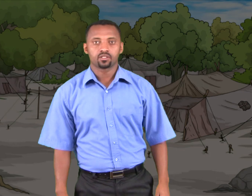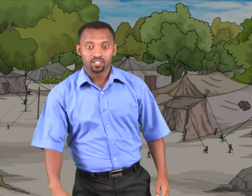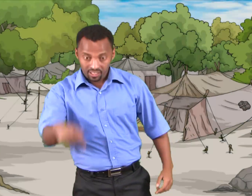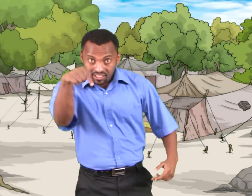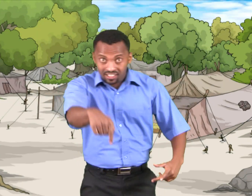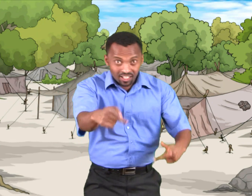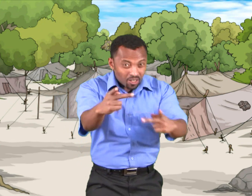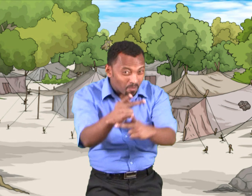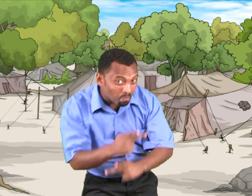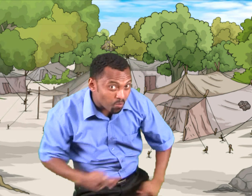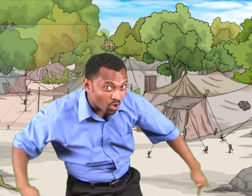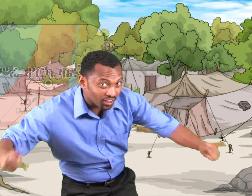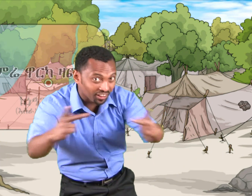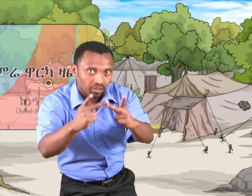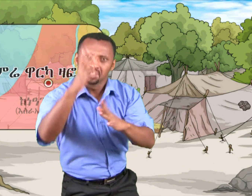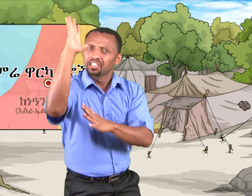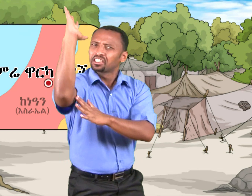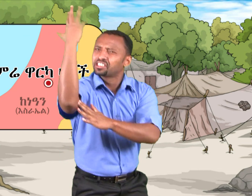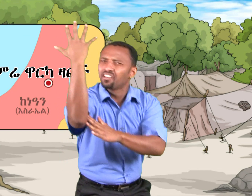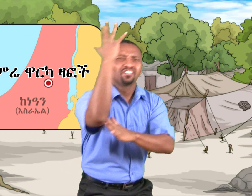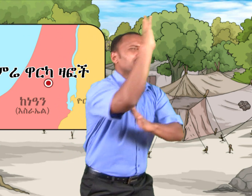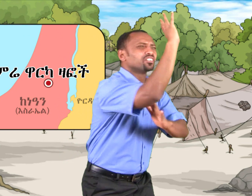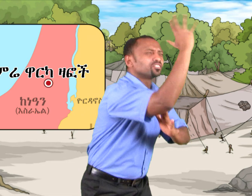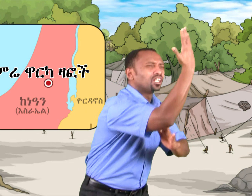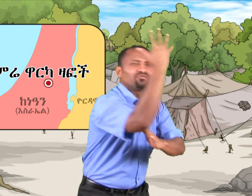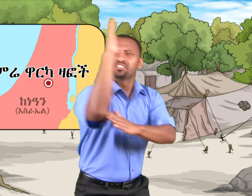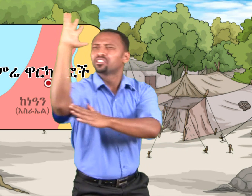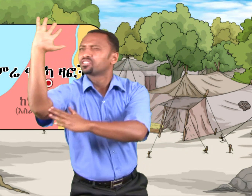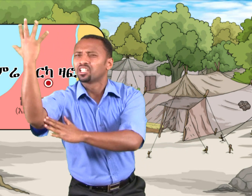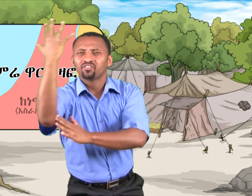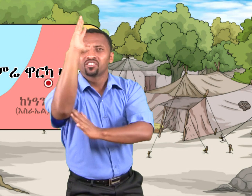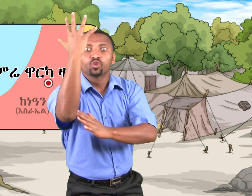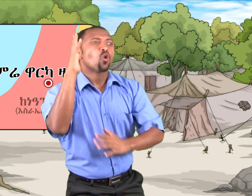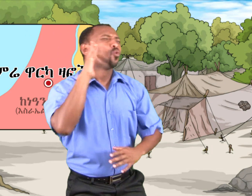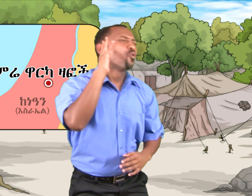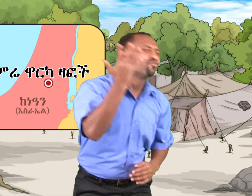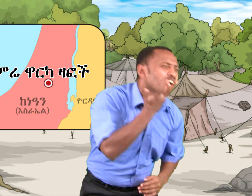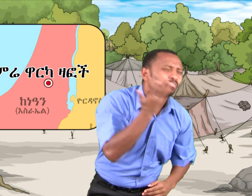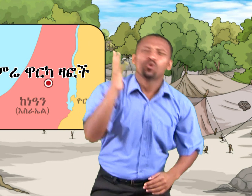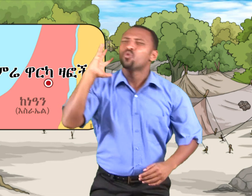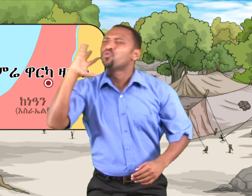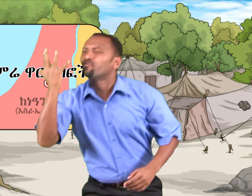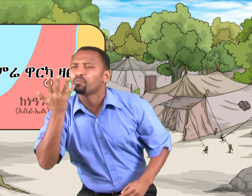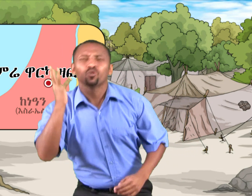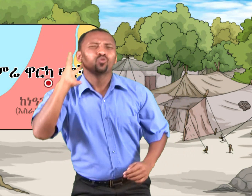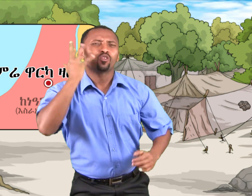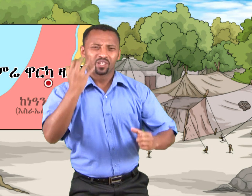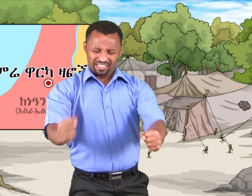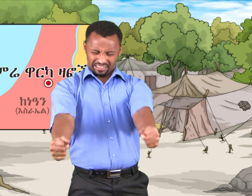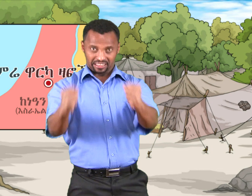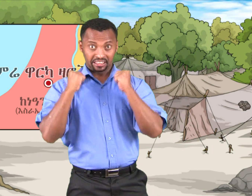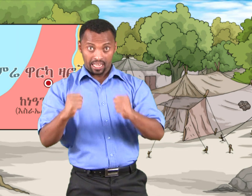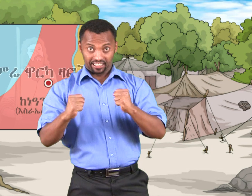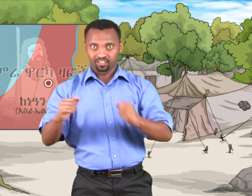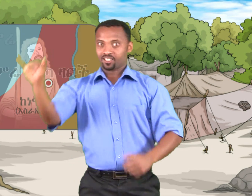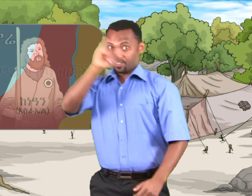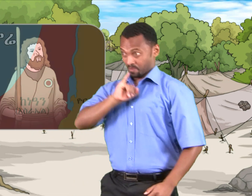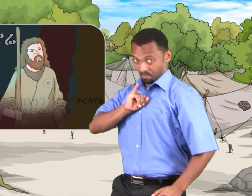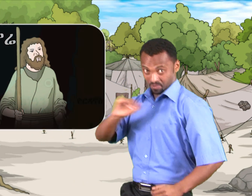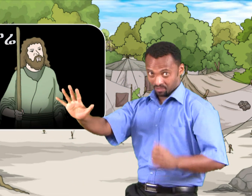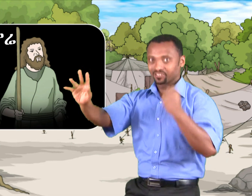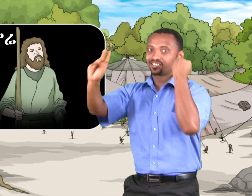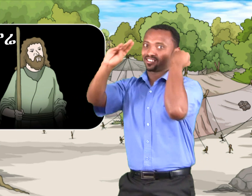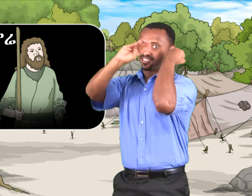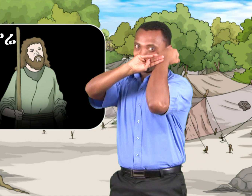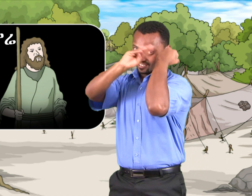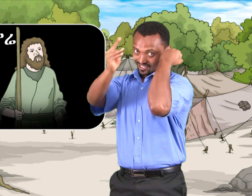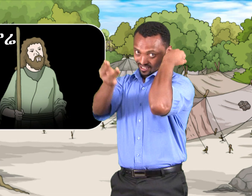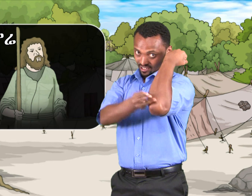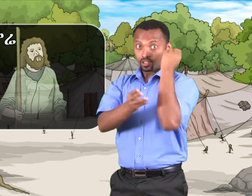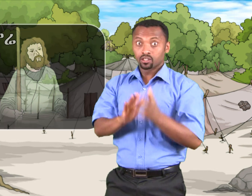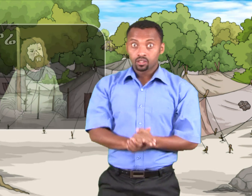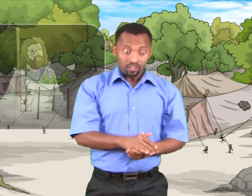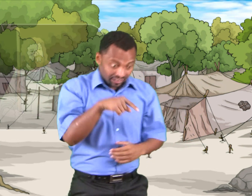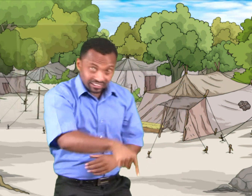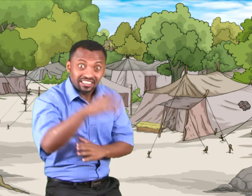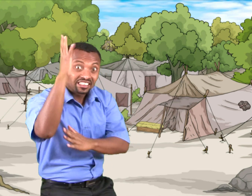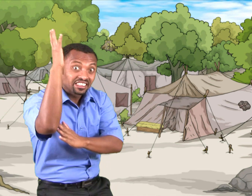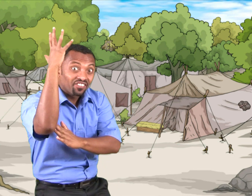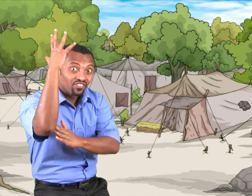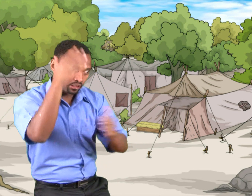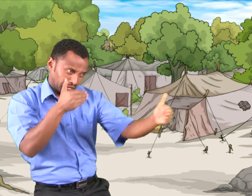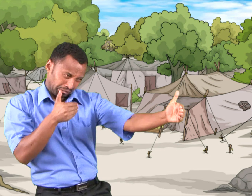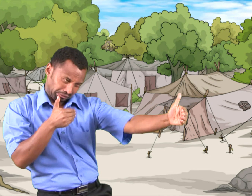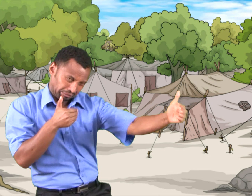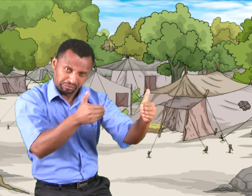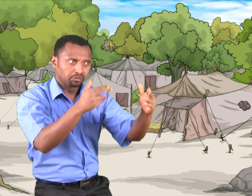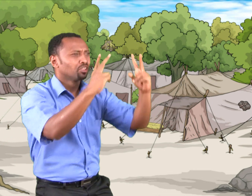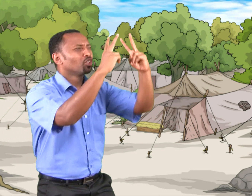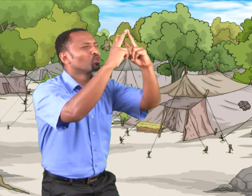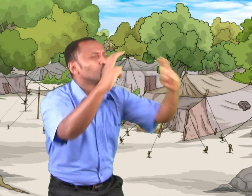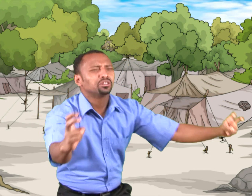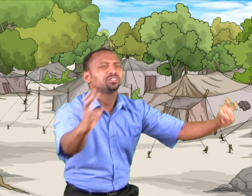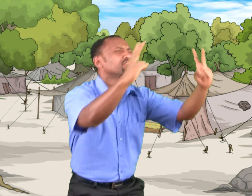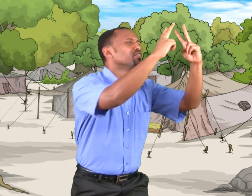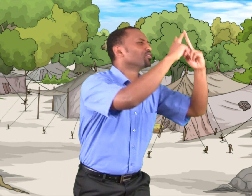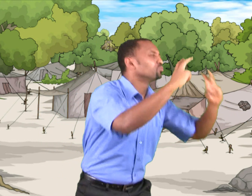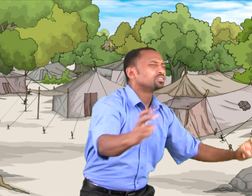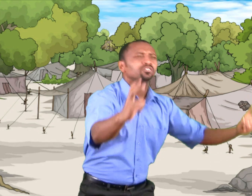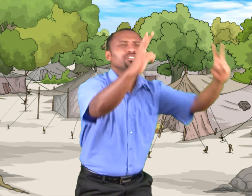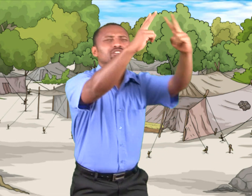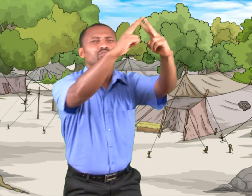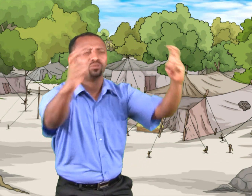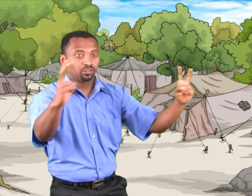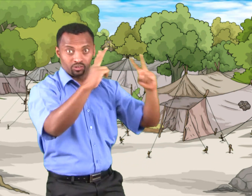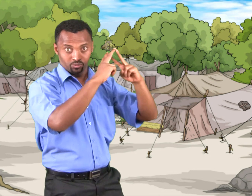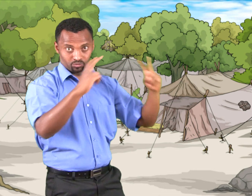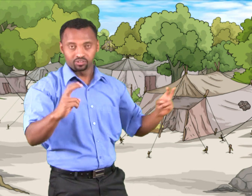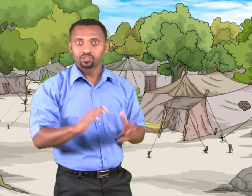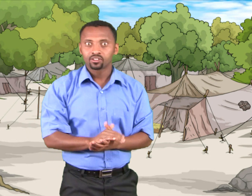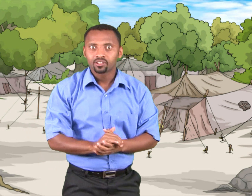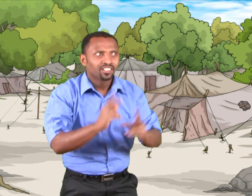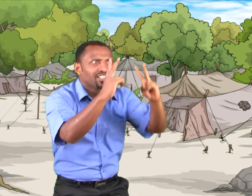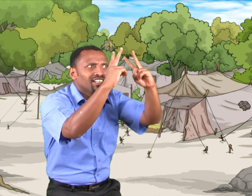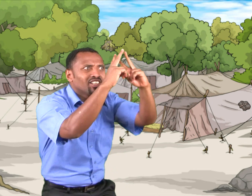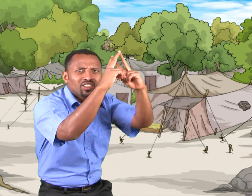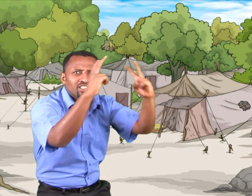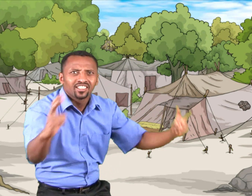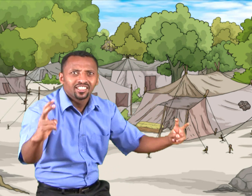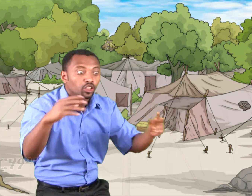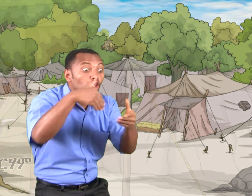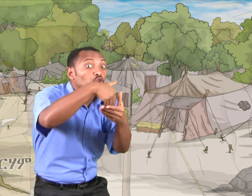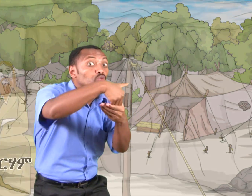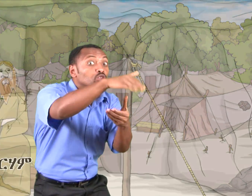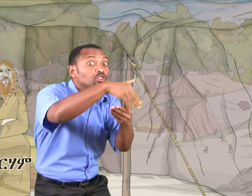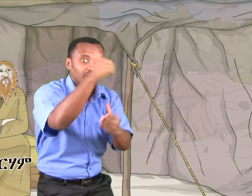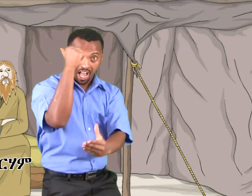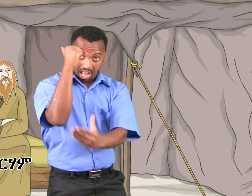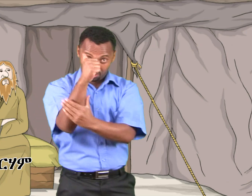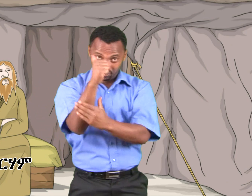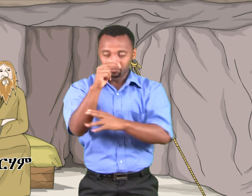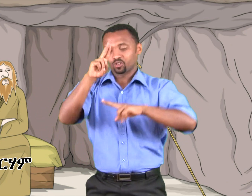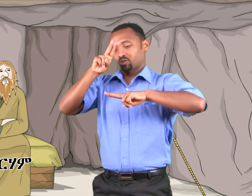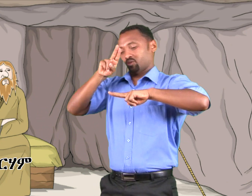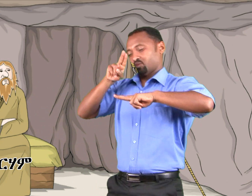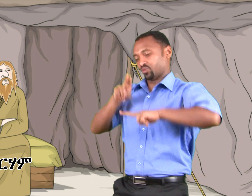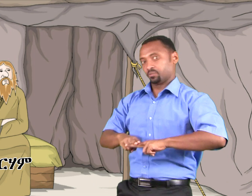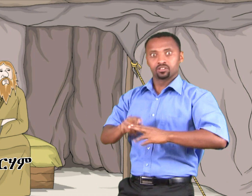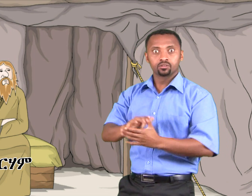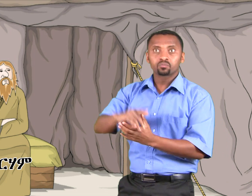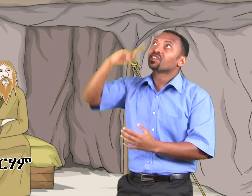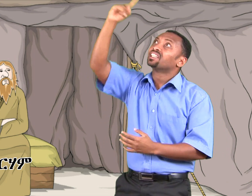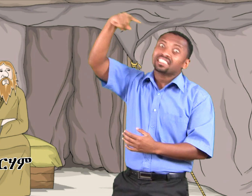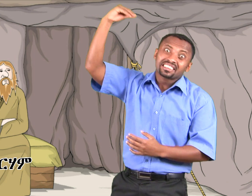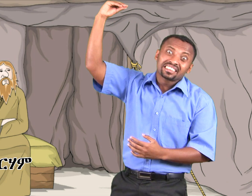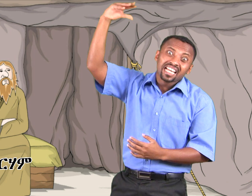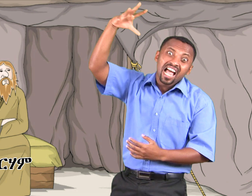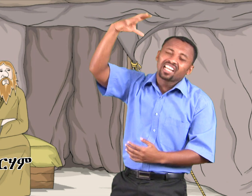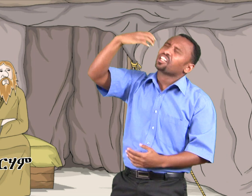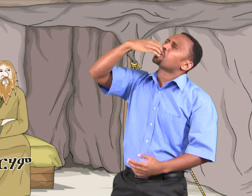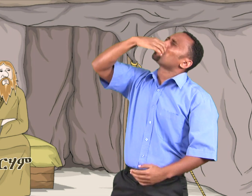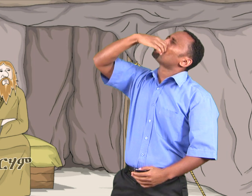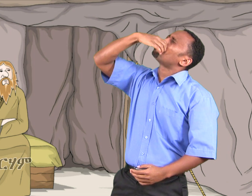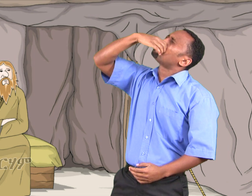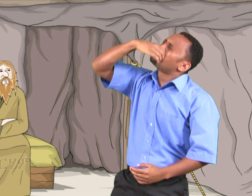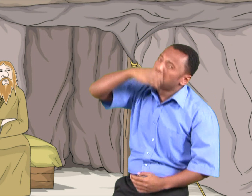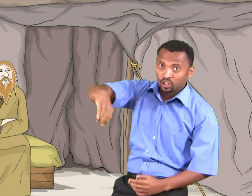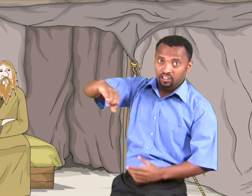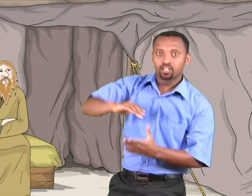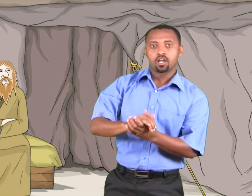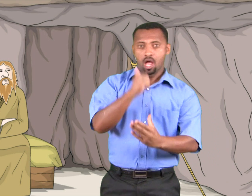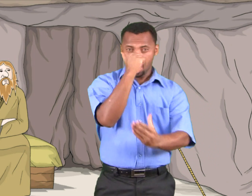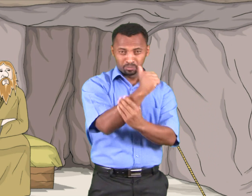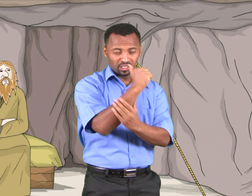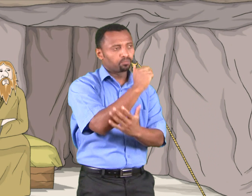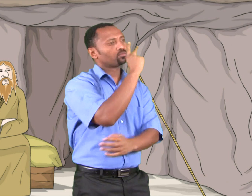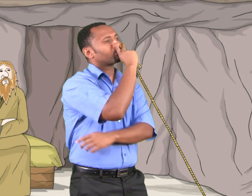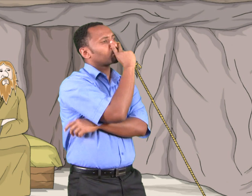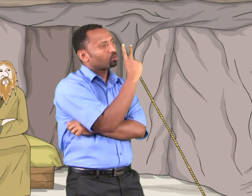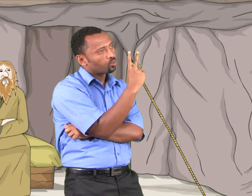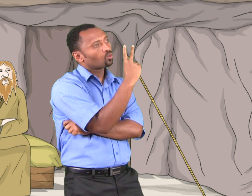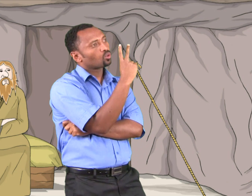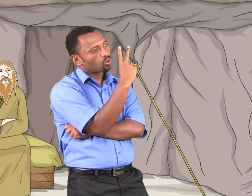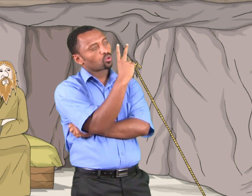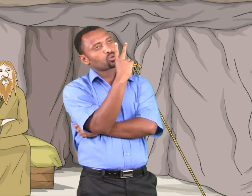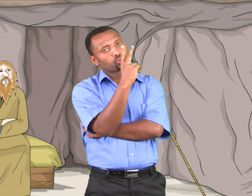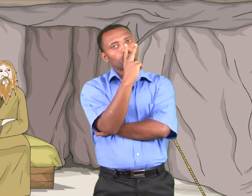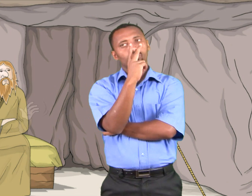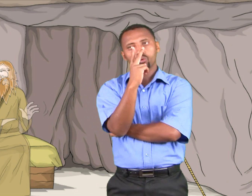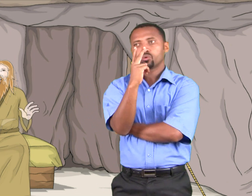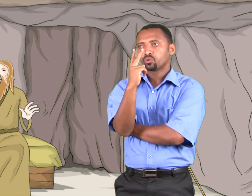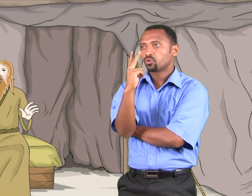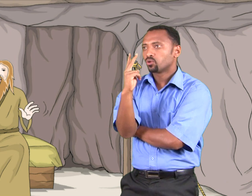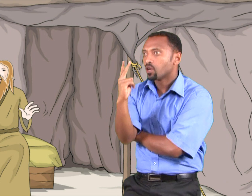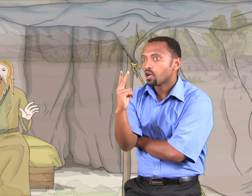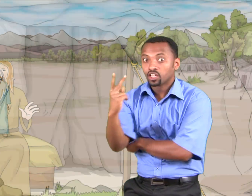Then the LORD appeared to Abraham by the Oaks of Mamre in the heat of the day, while he was sitting at the entrance of his tent.